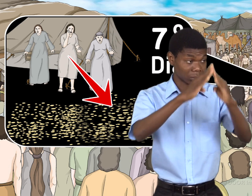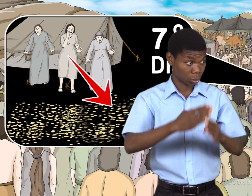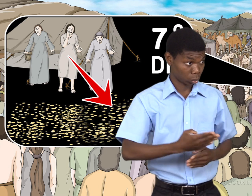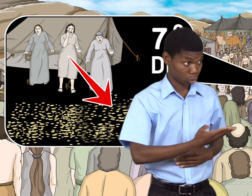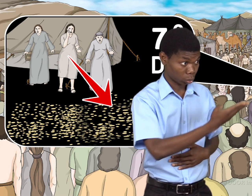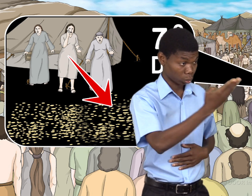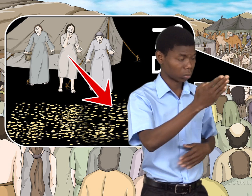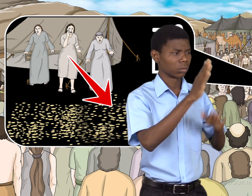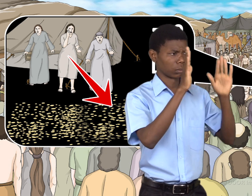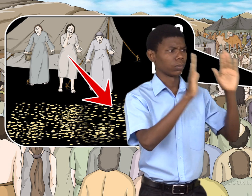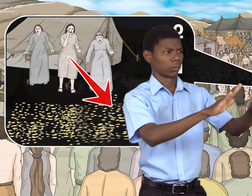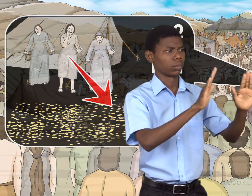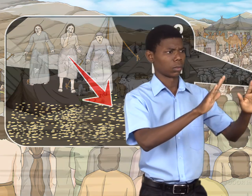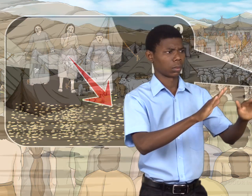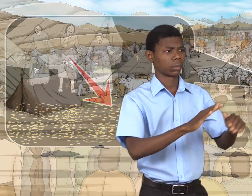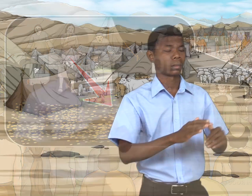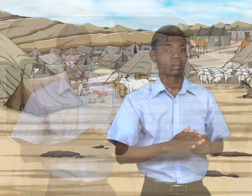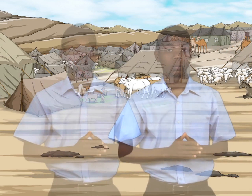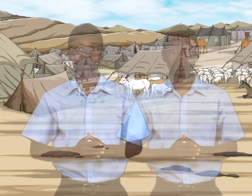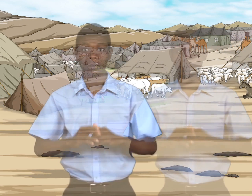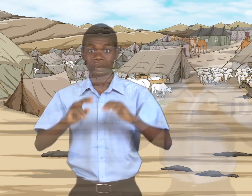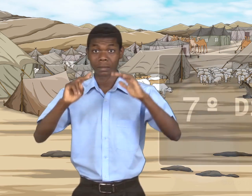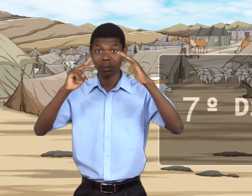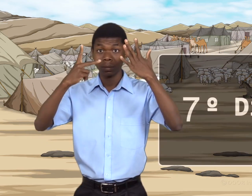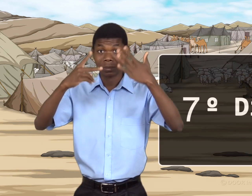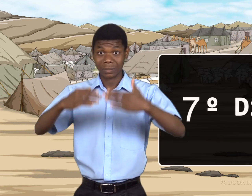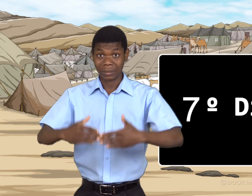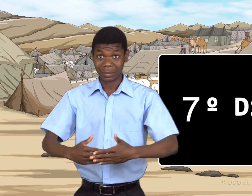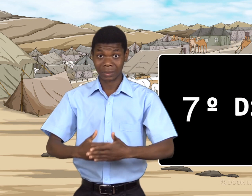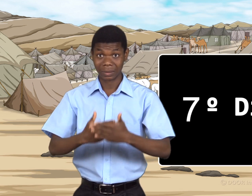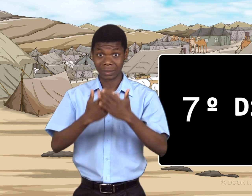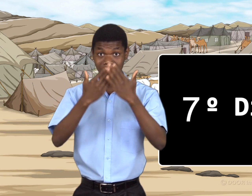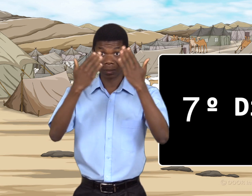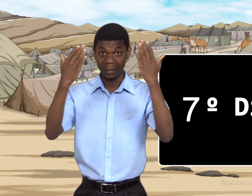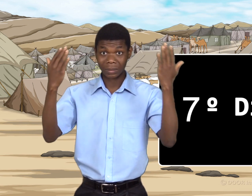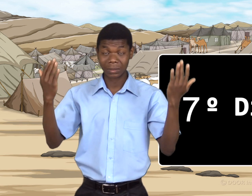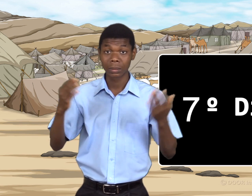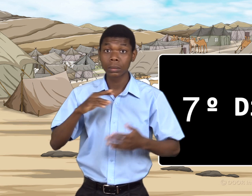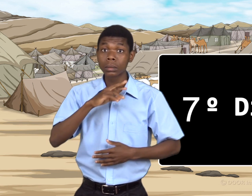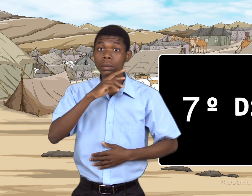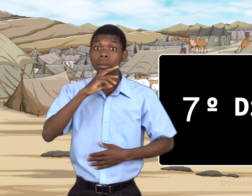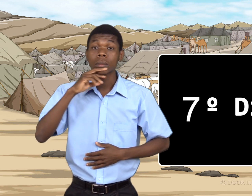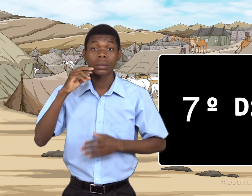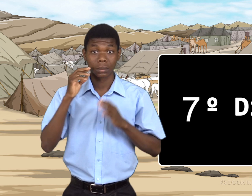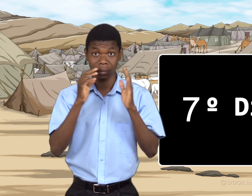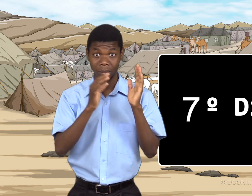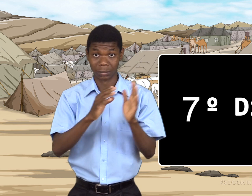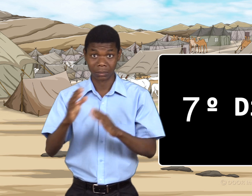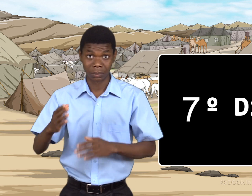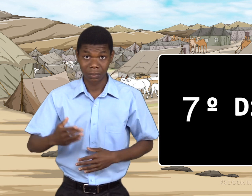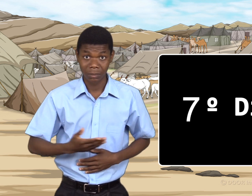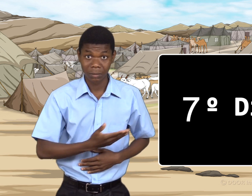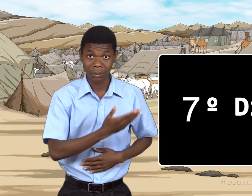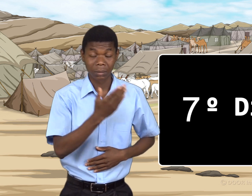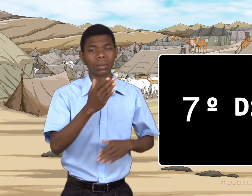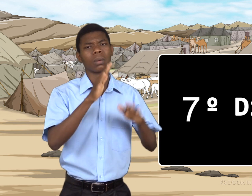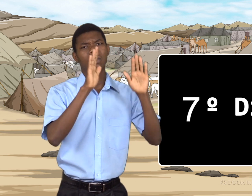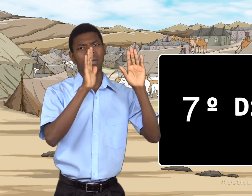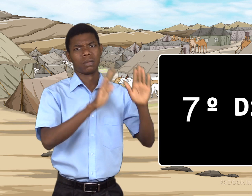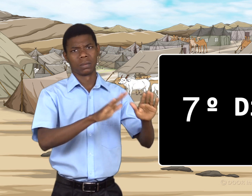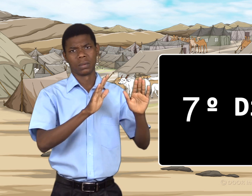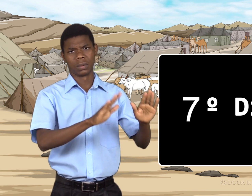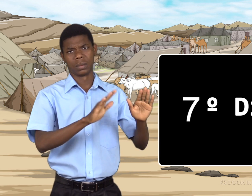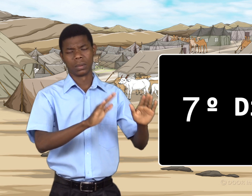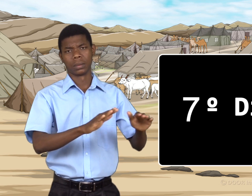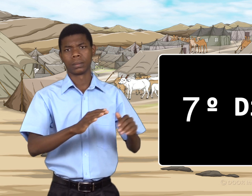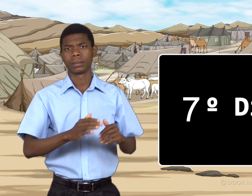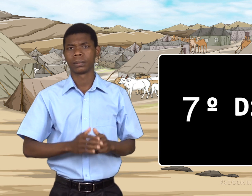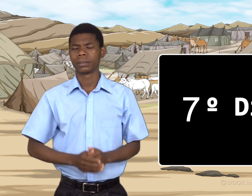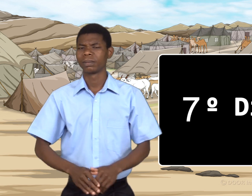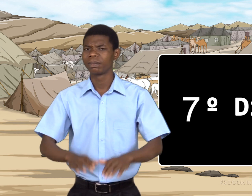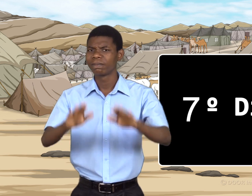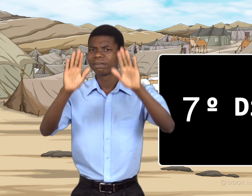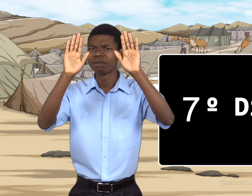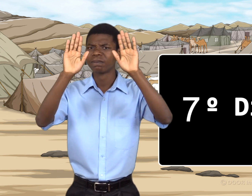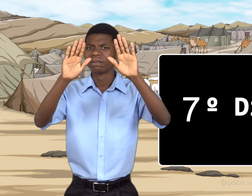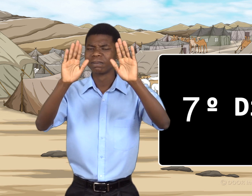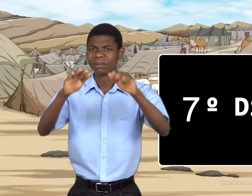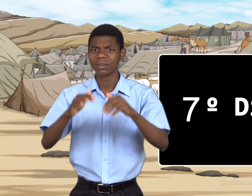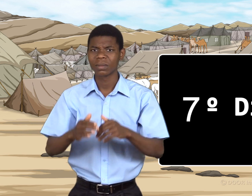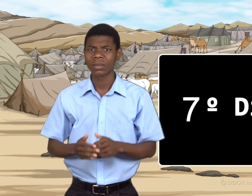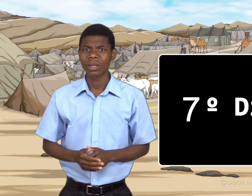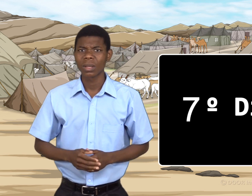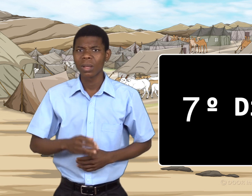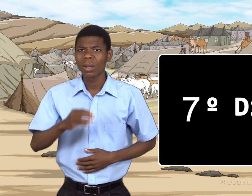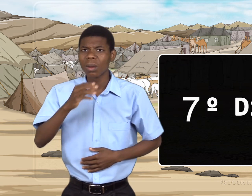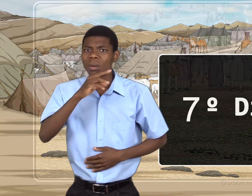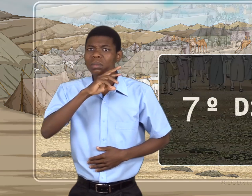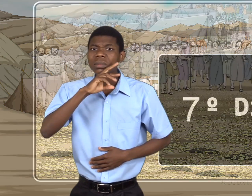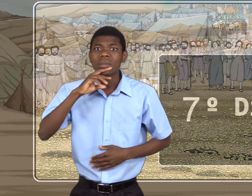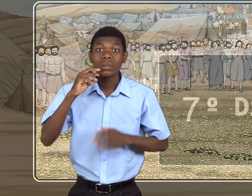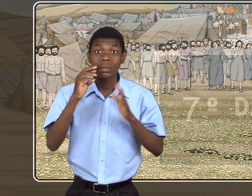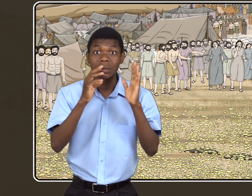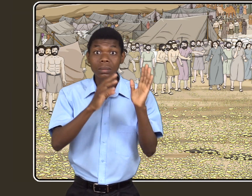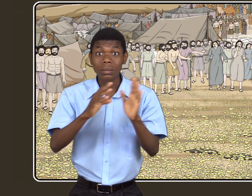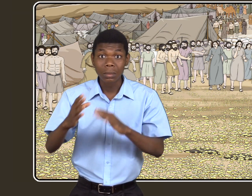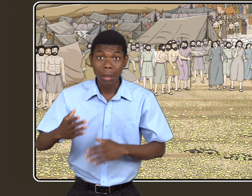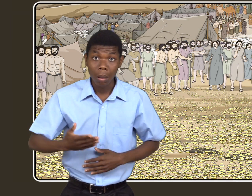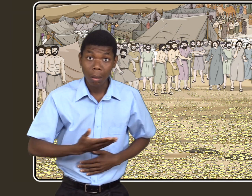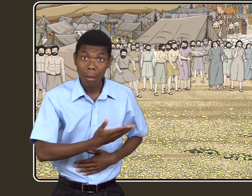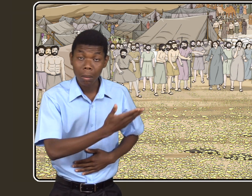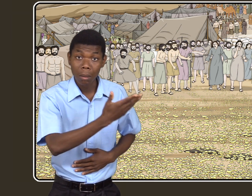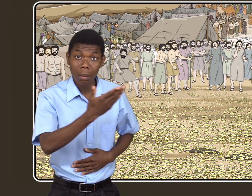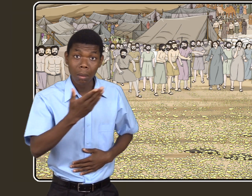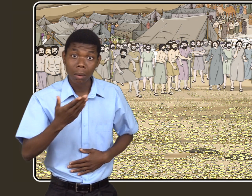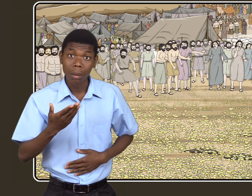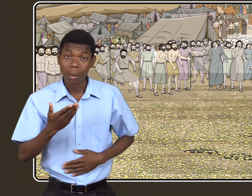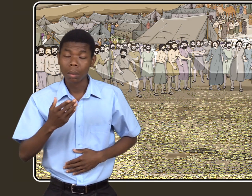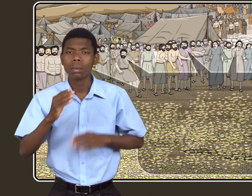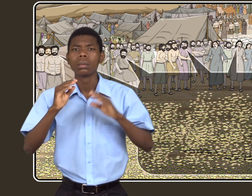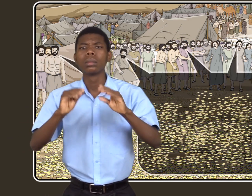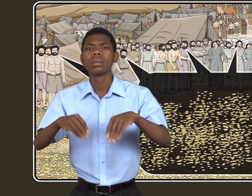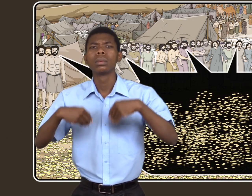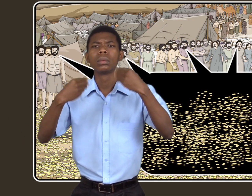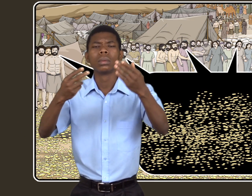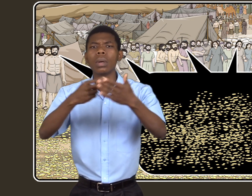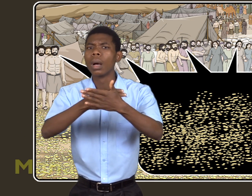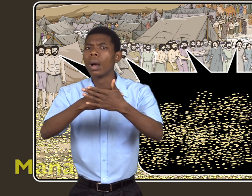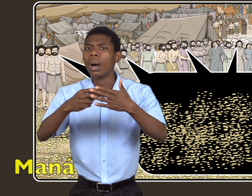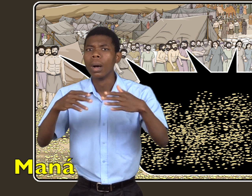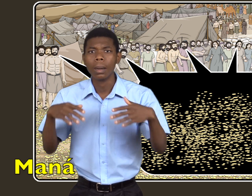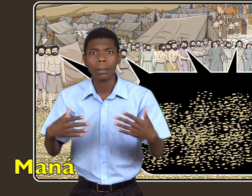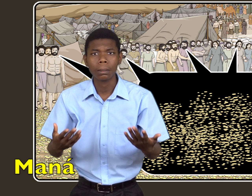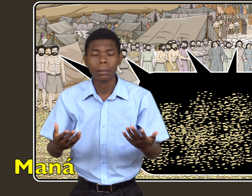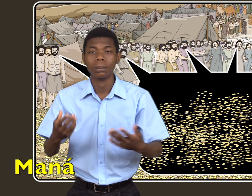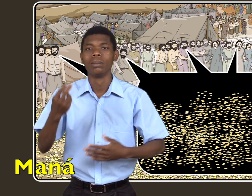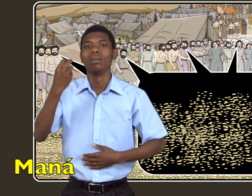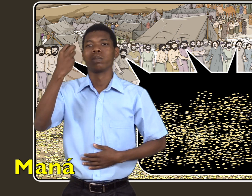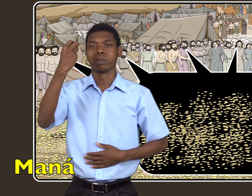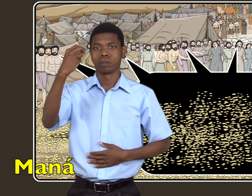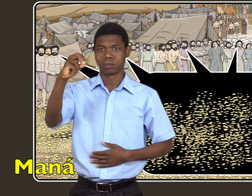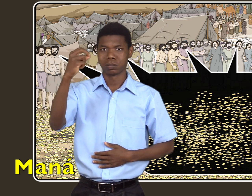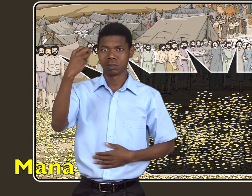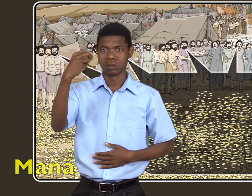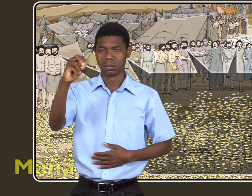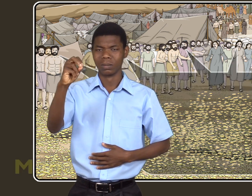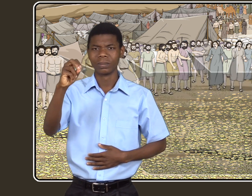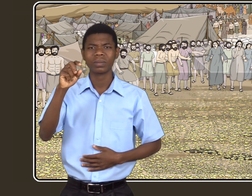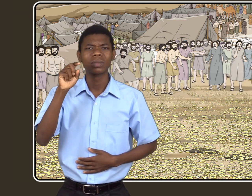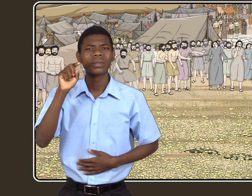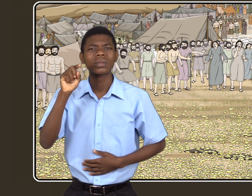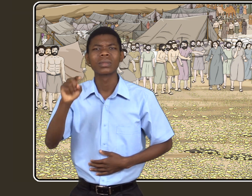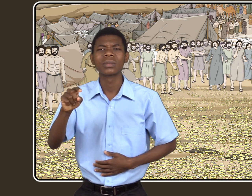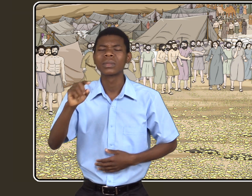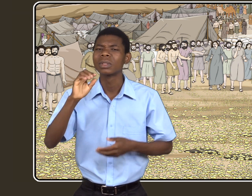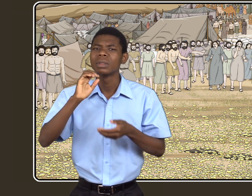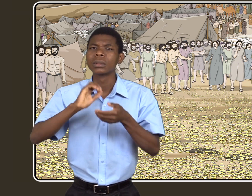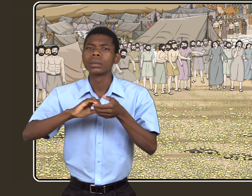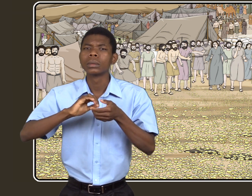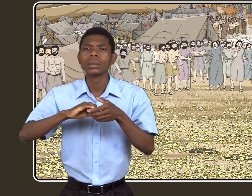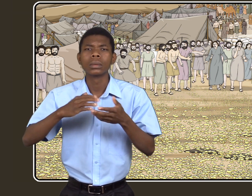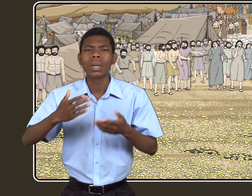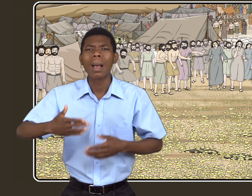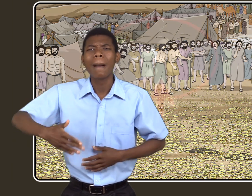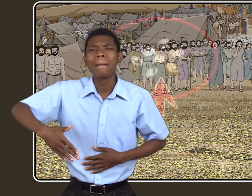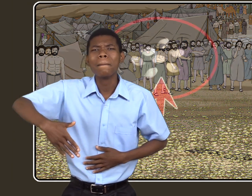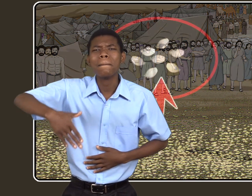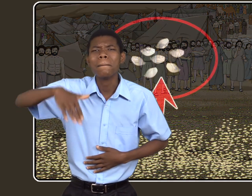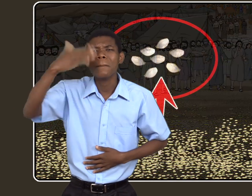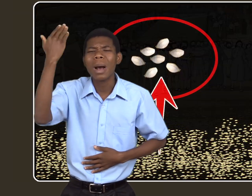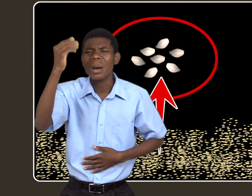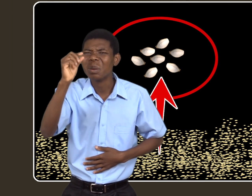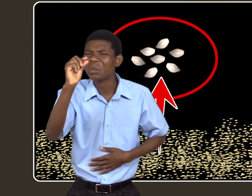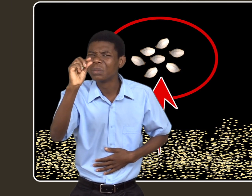So the people rested on the seventh day. Now the house of Israel called the bread manna.